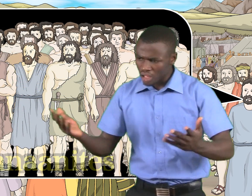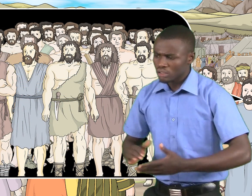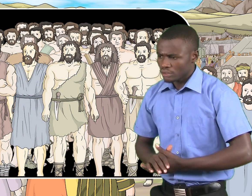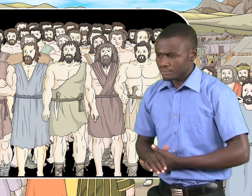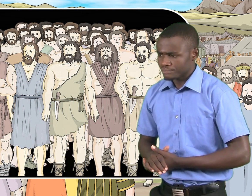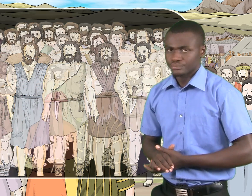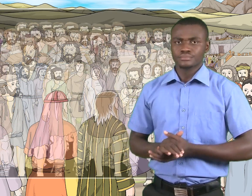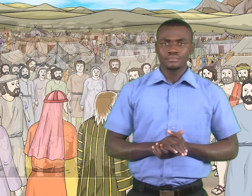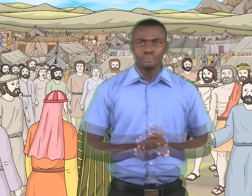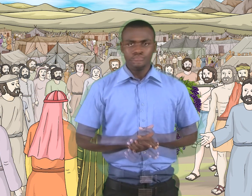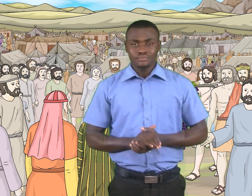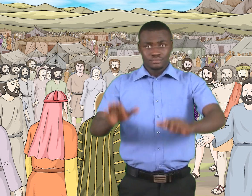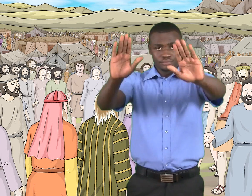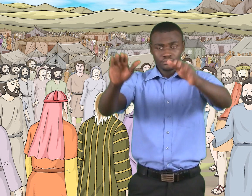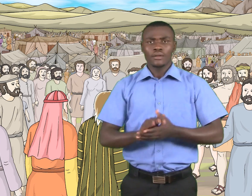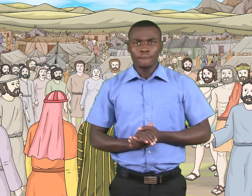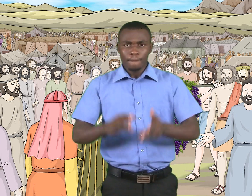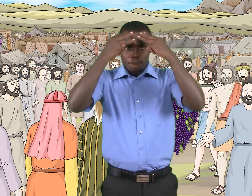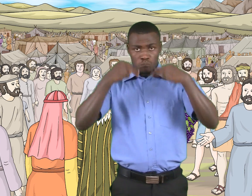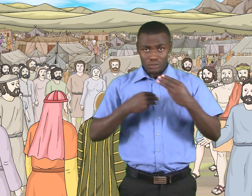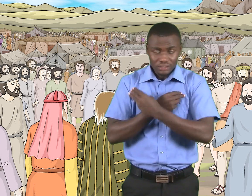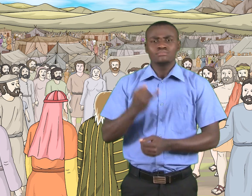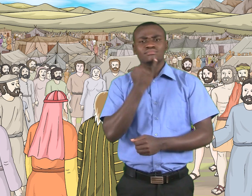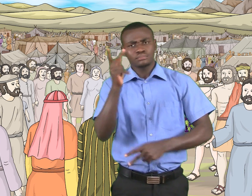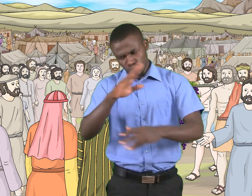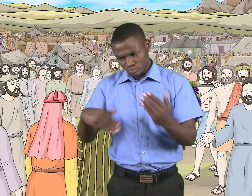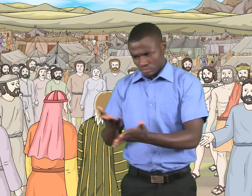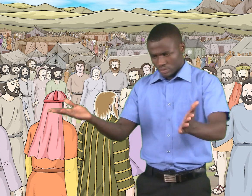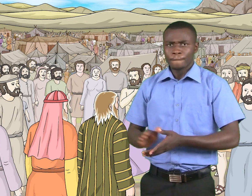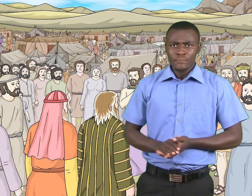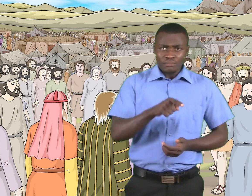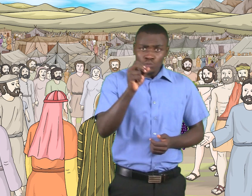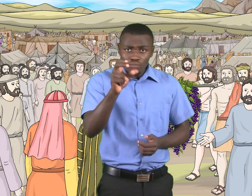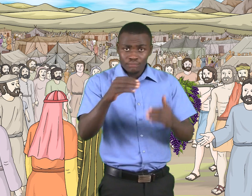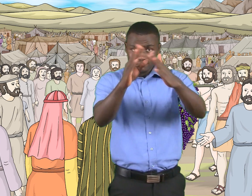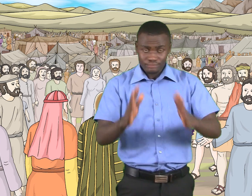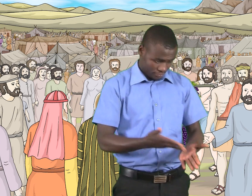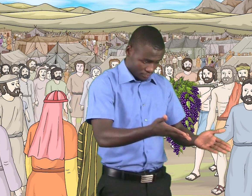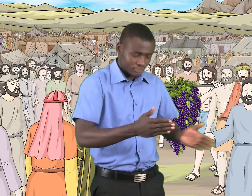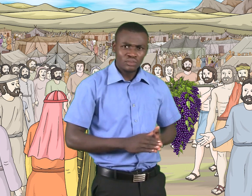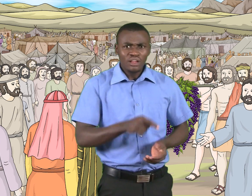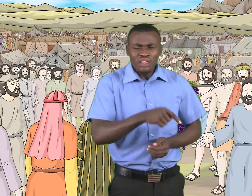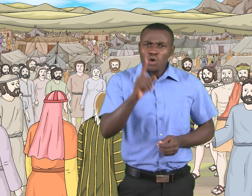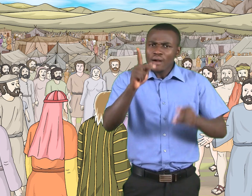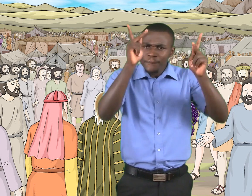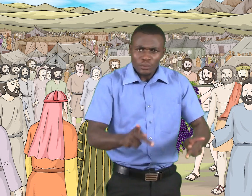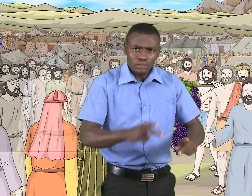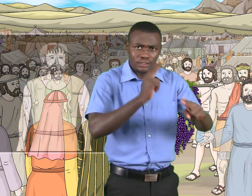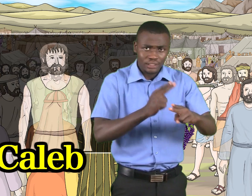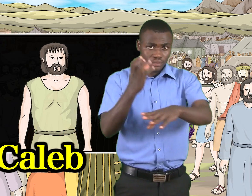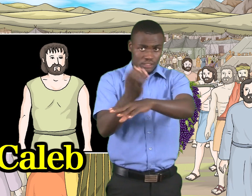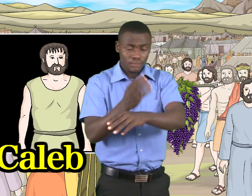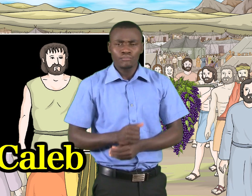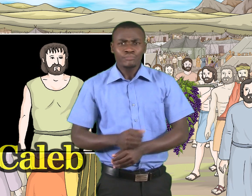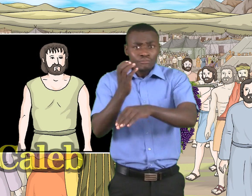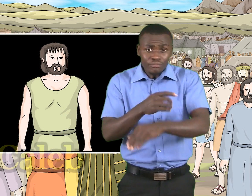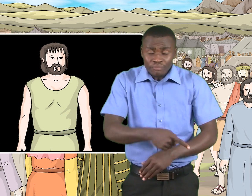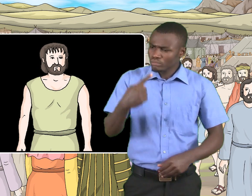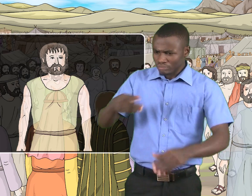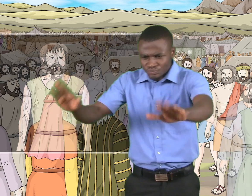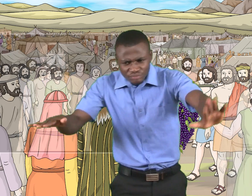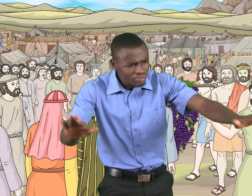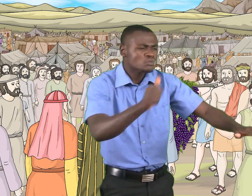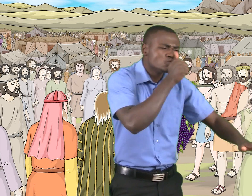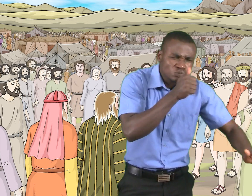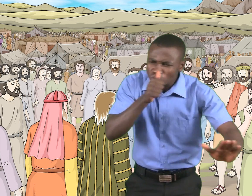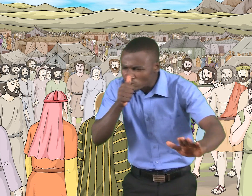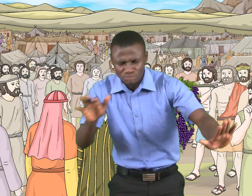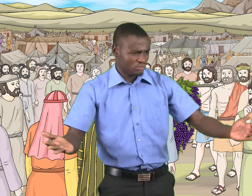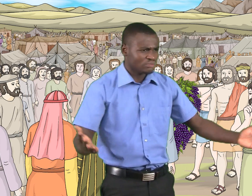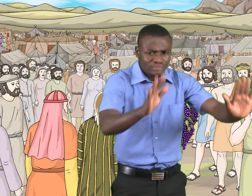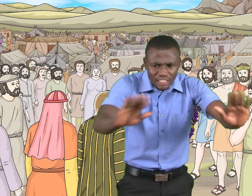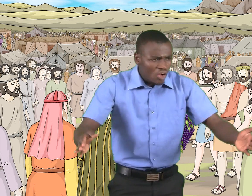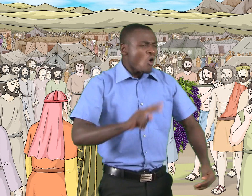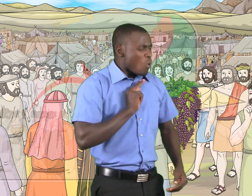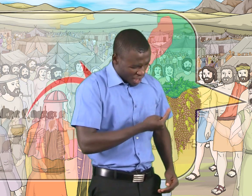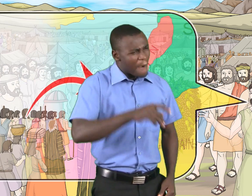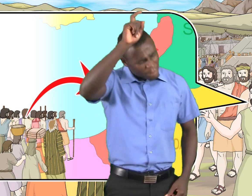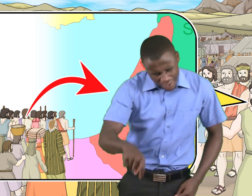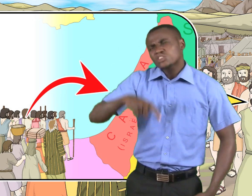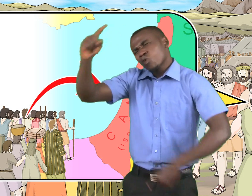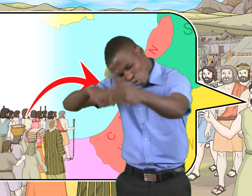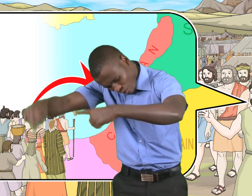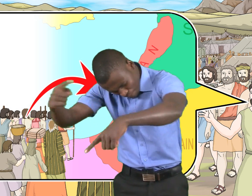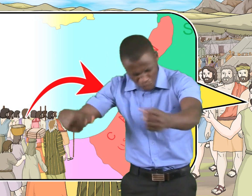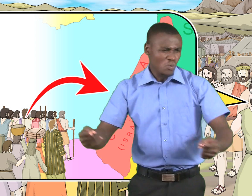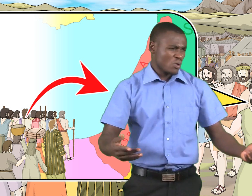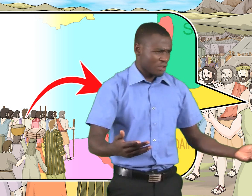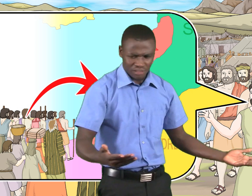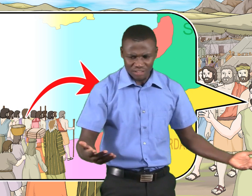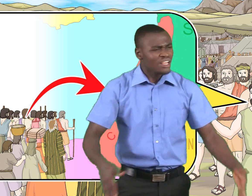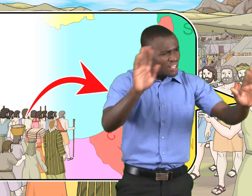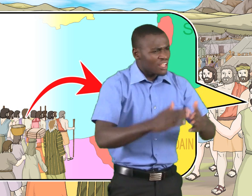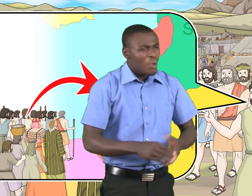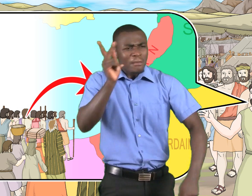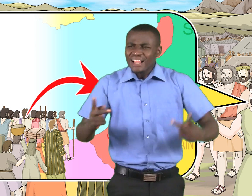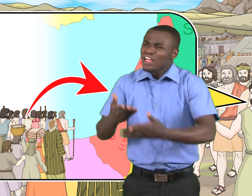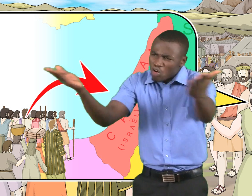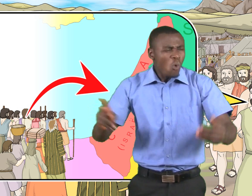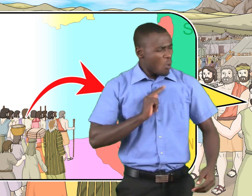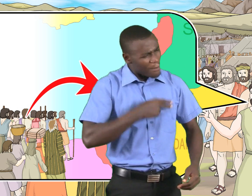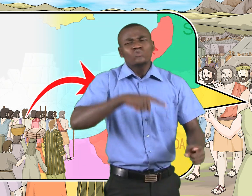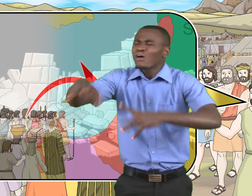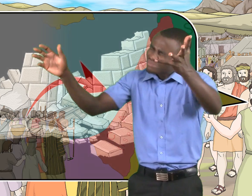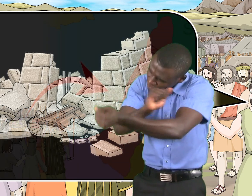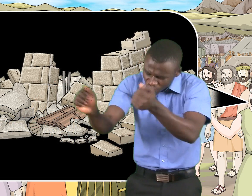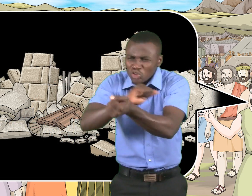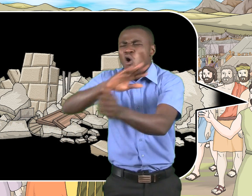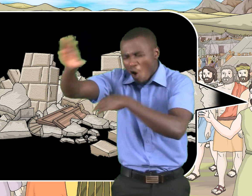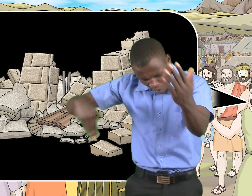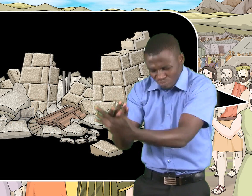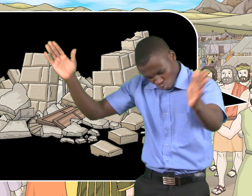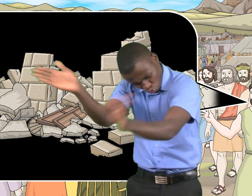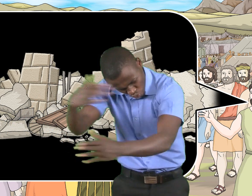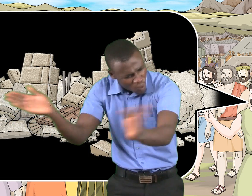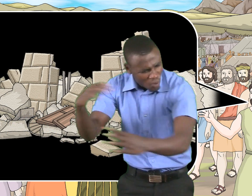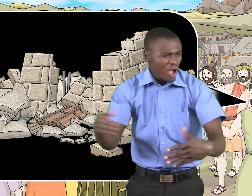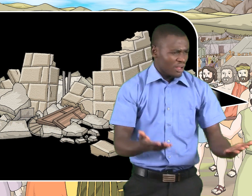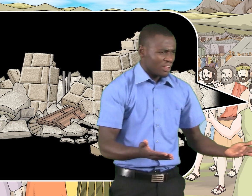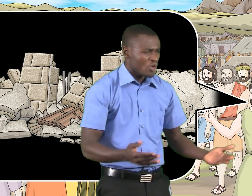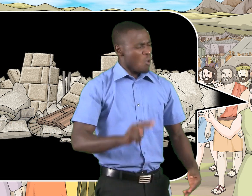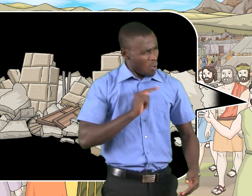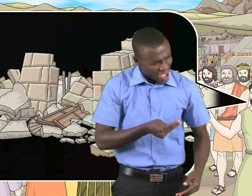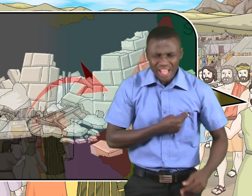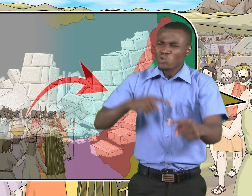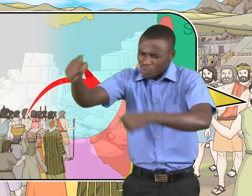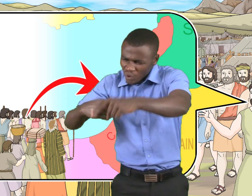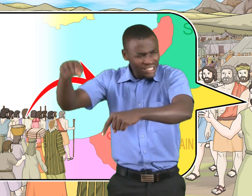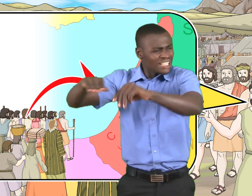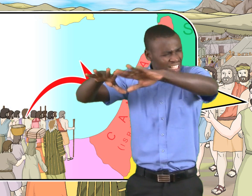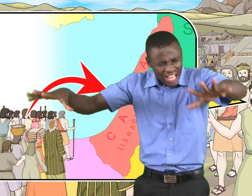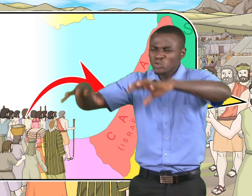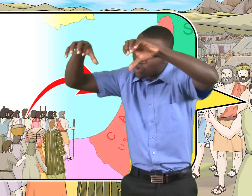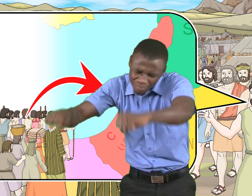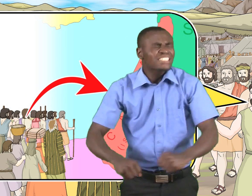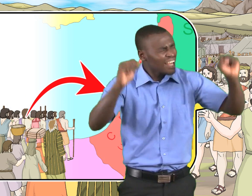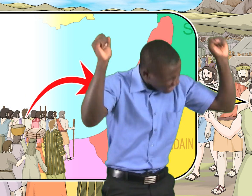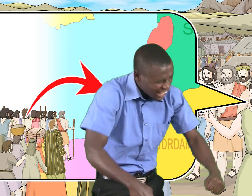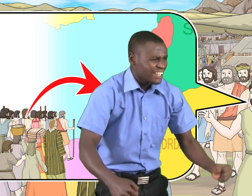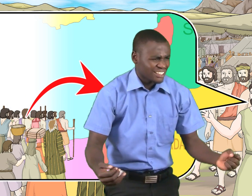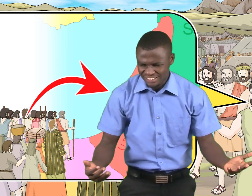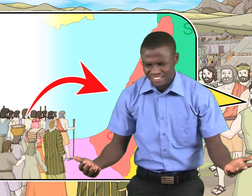Then Caleb quieted the people before Moses and said, “We must go up and take possession of the land, for we can certainly conquer it!”